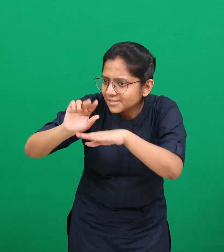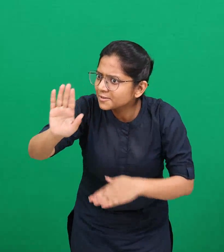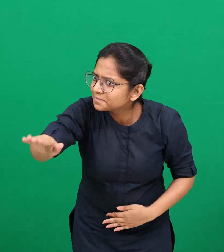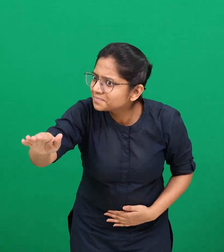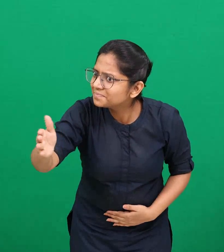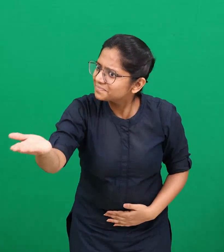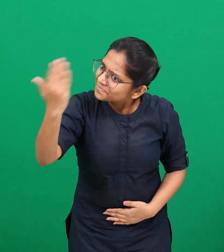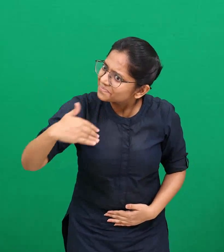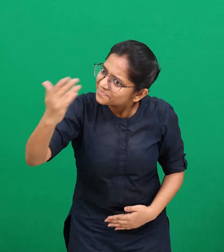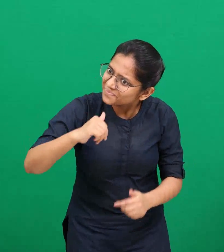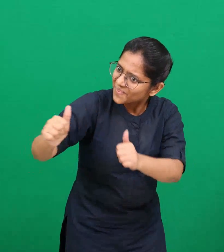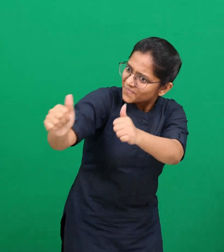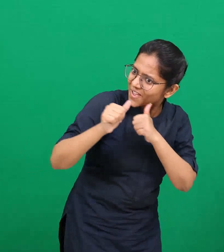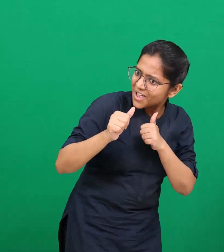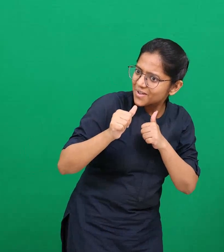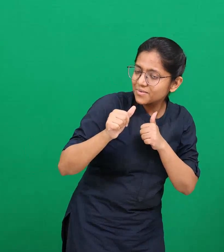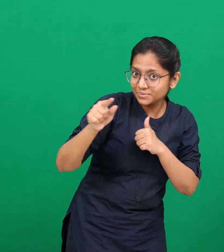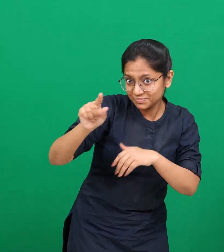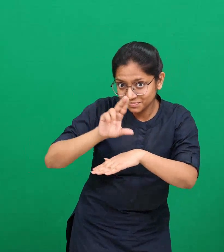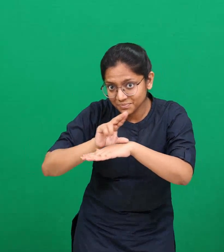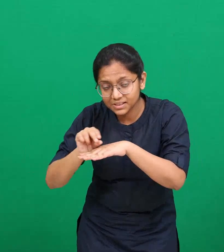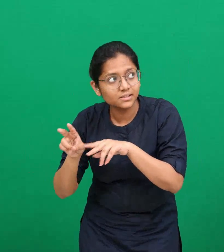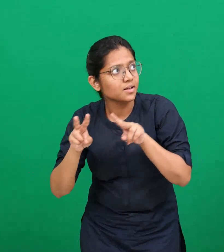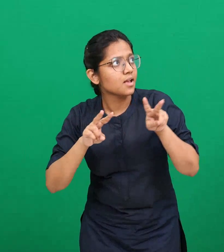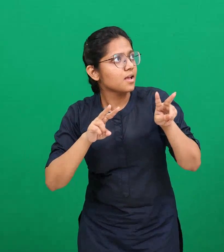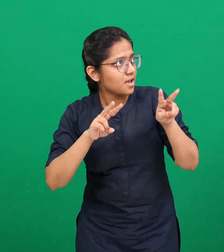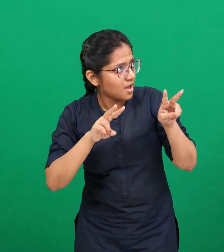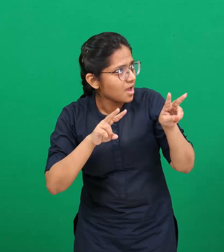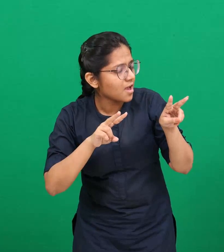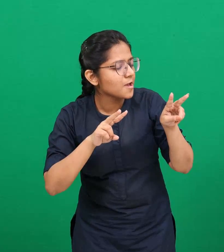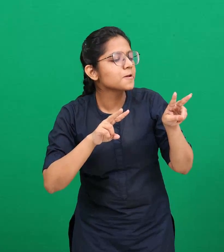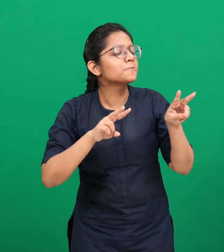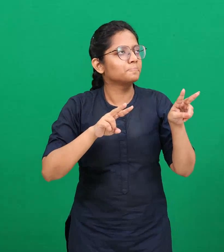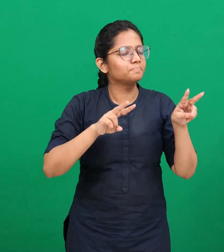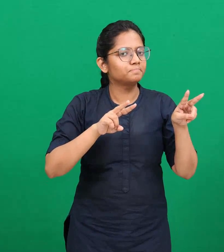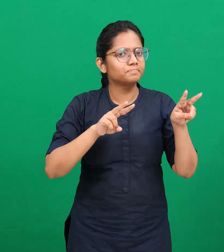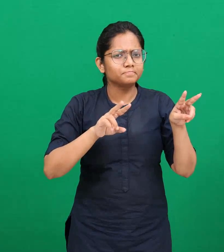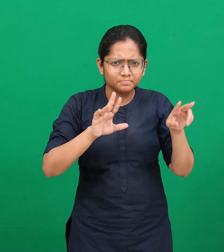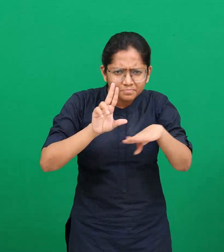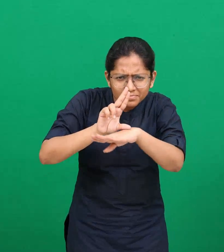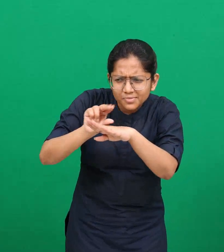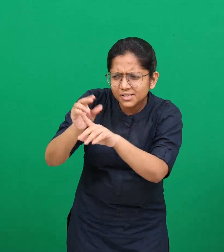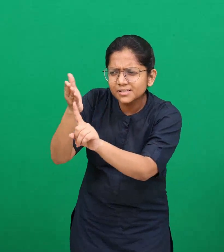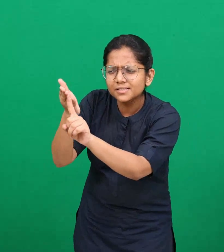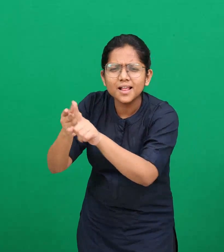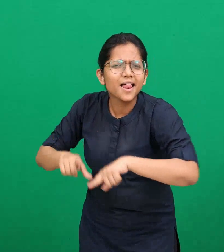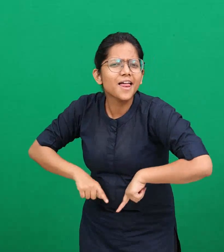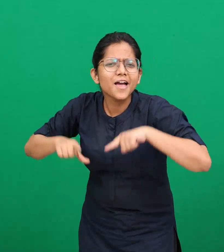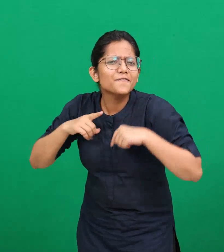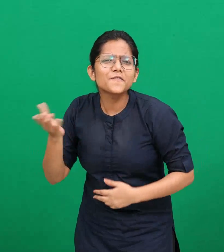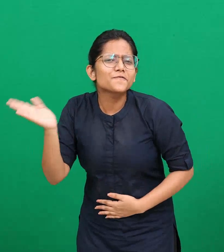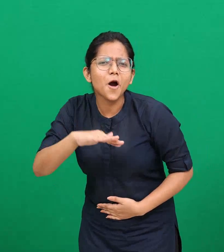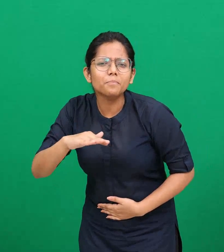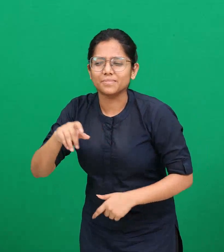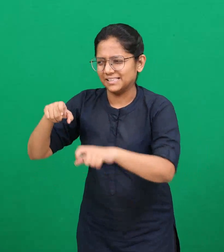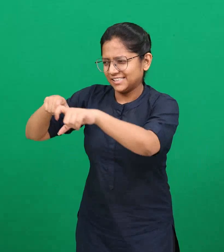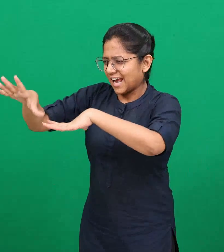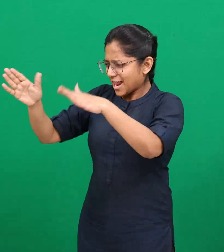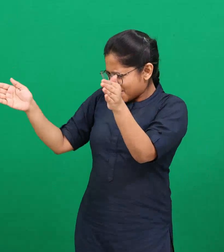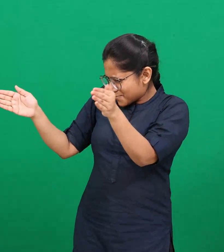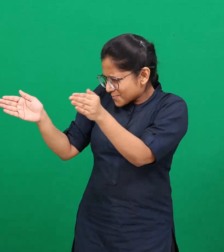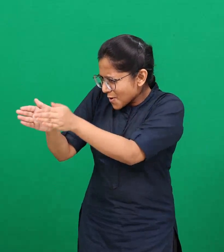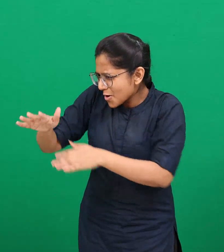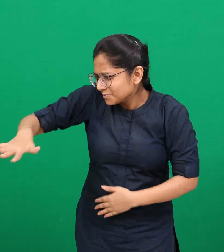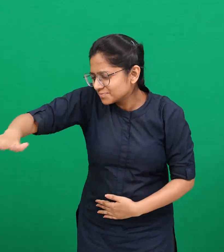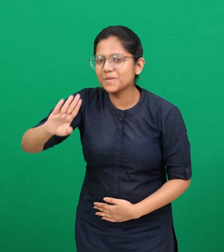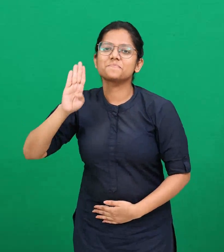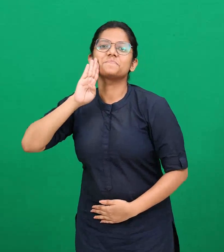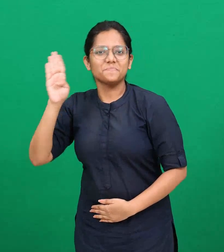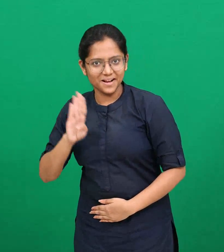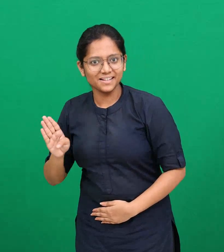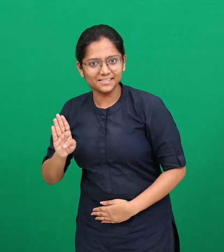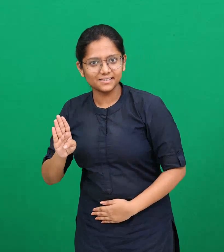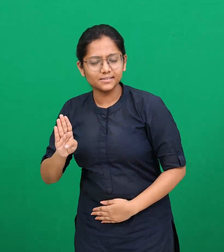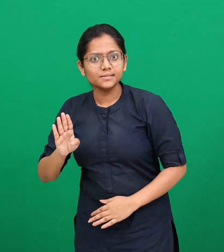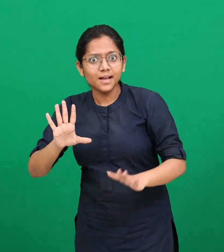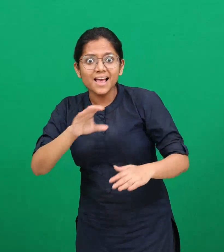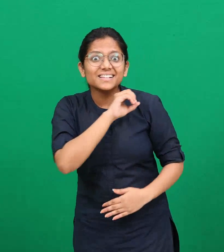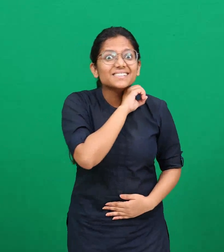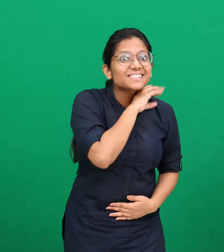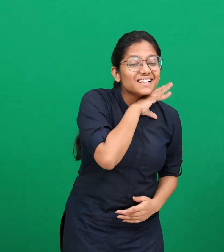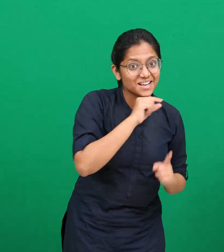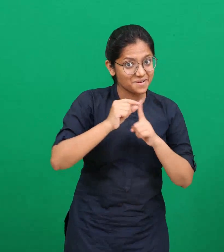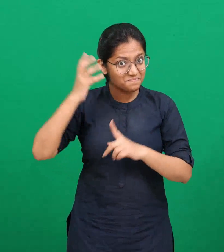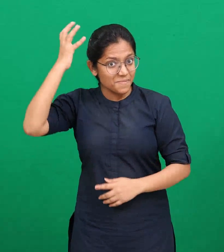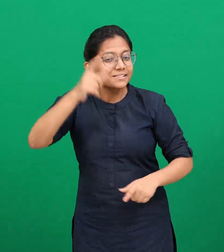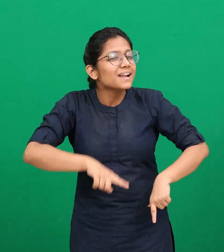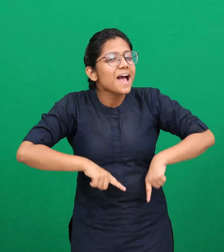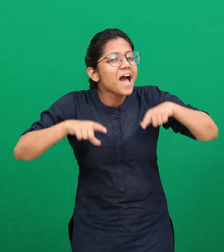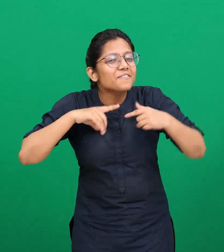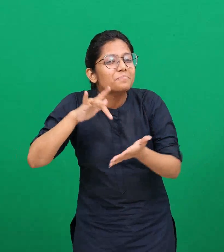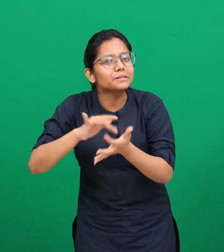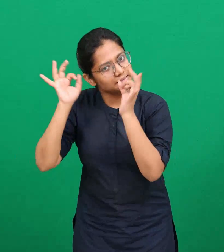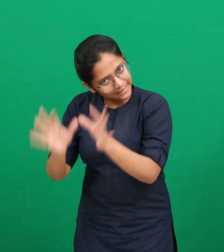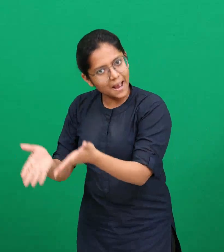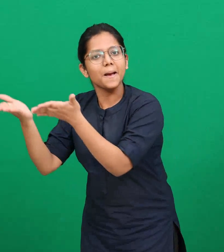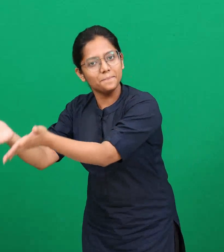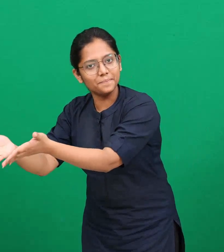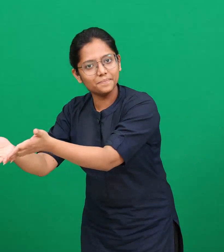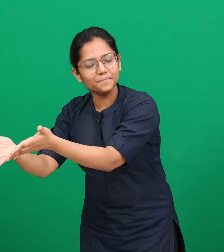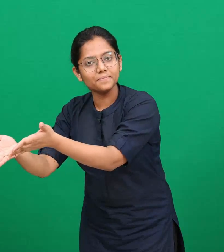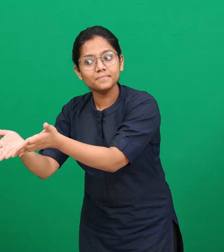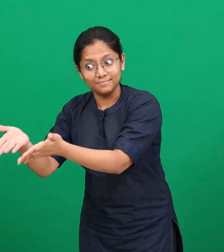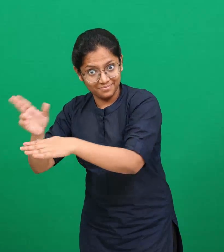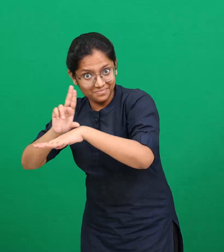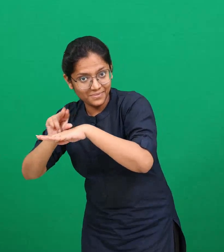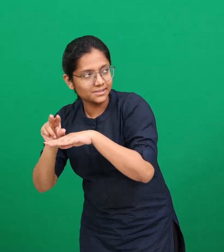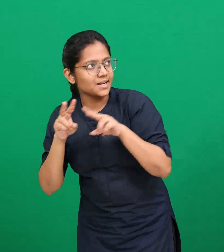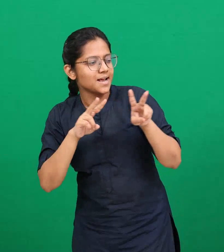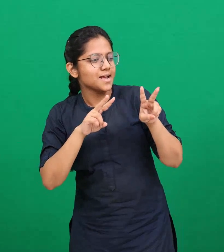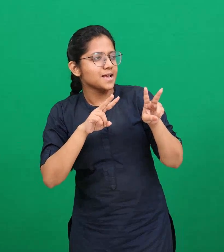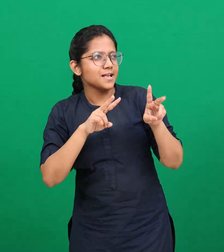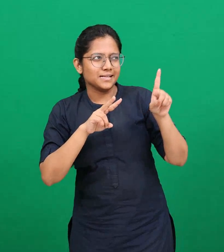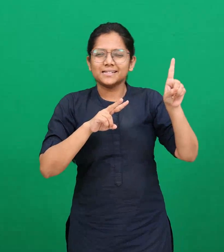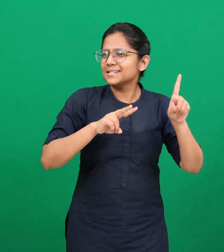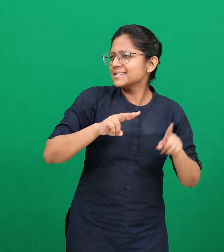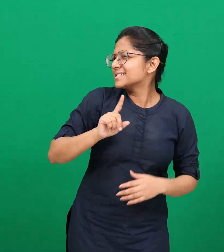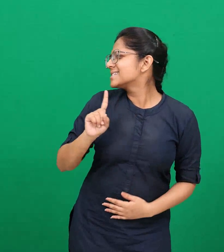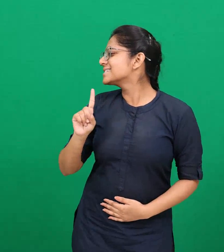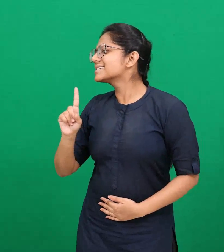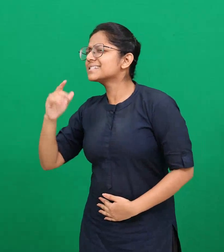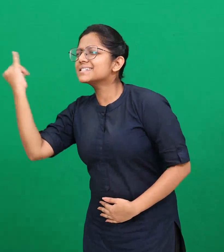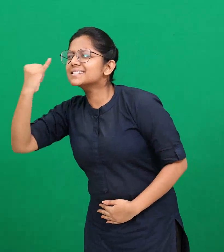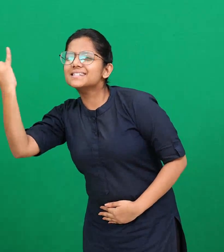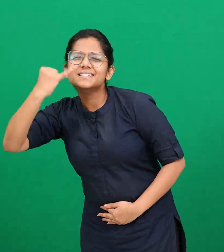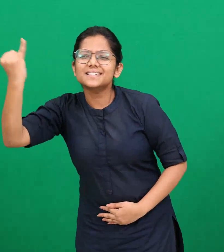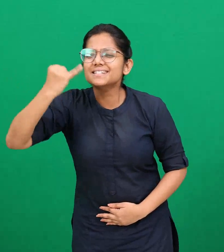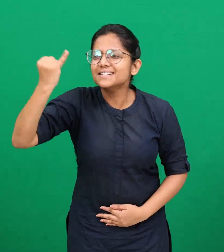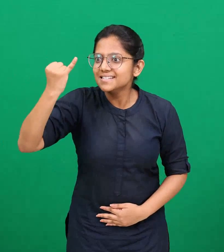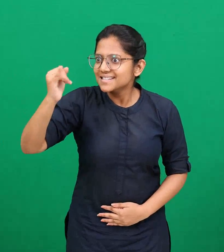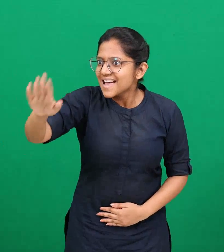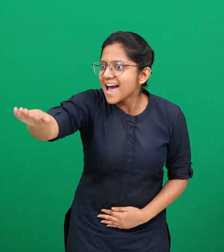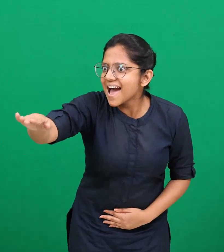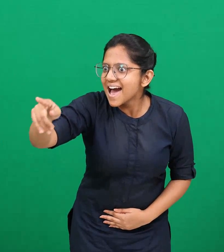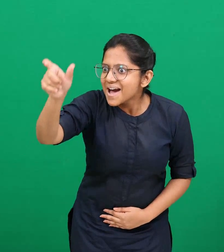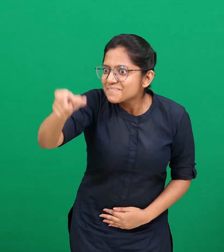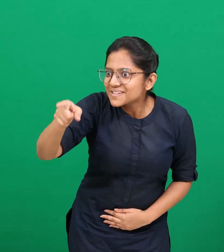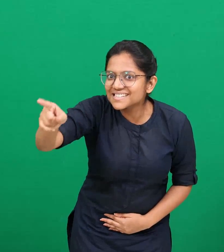Now Philip was from Bethsaida, the same town as Andrew and Peter.